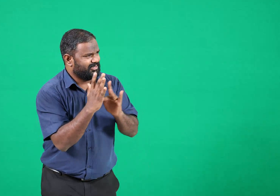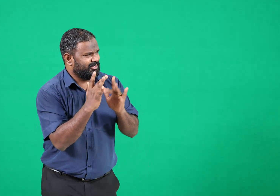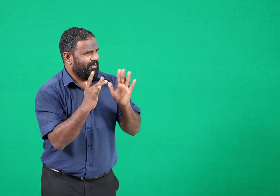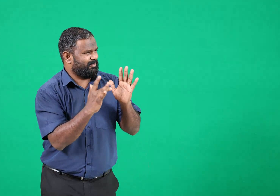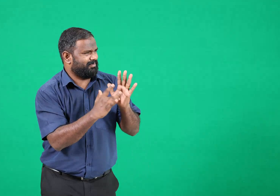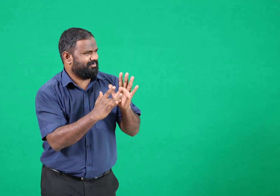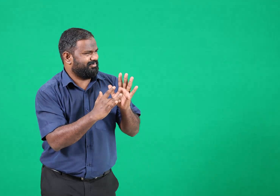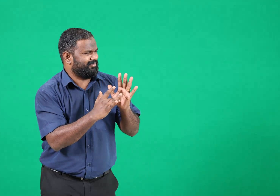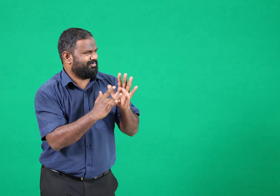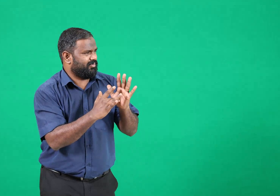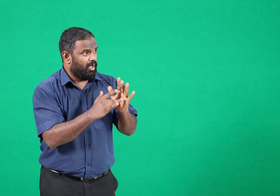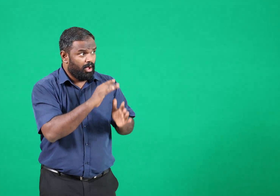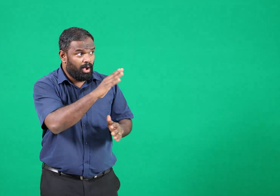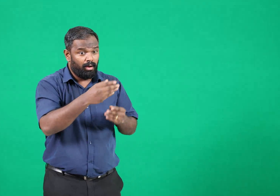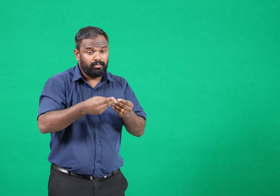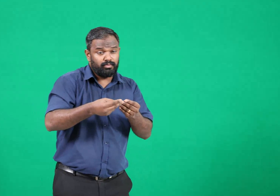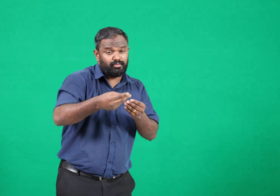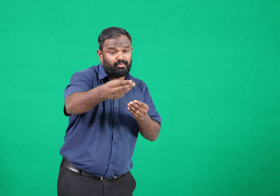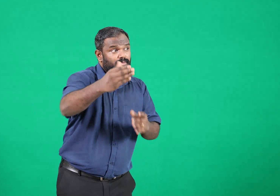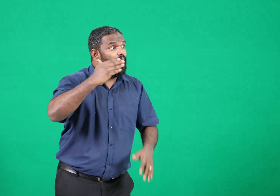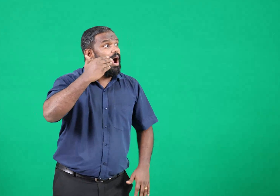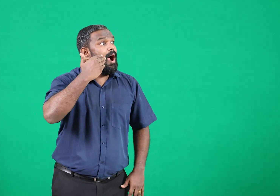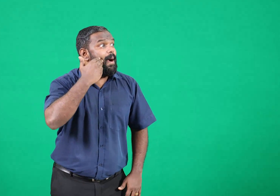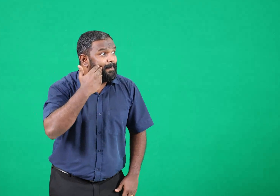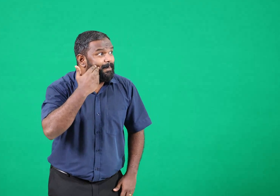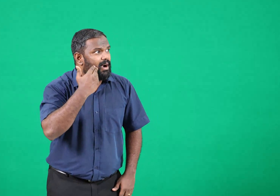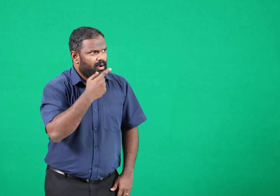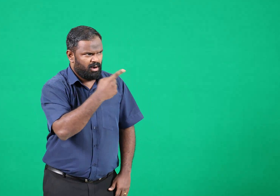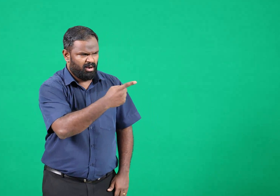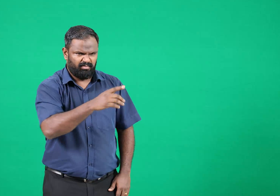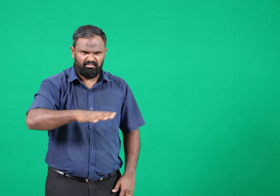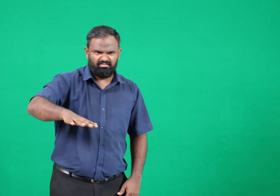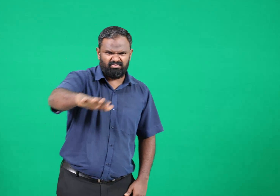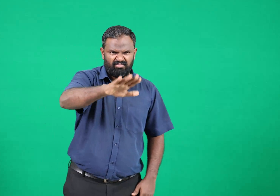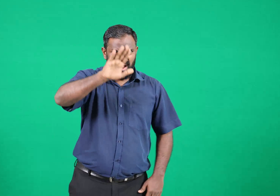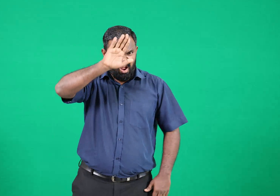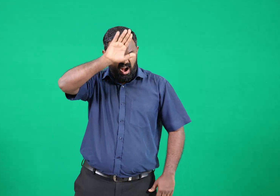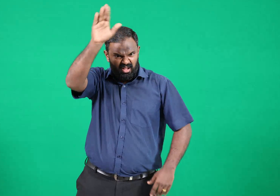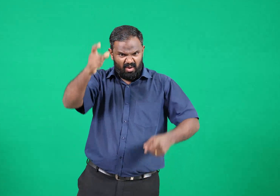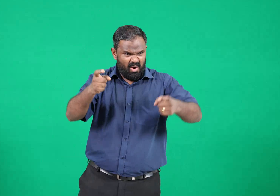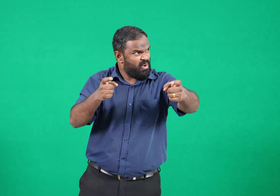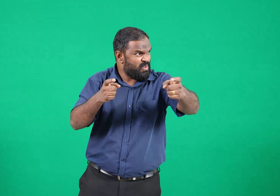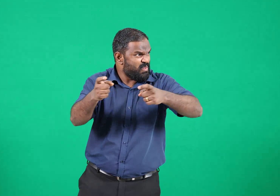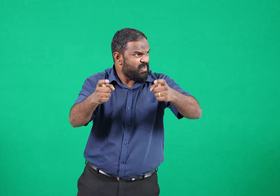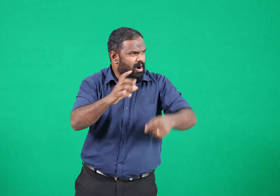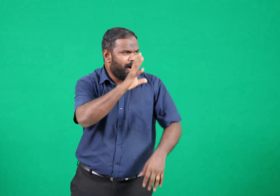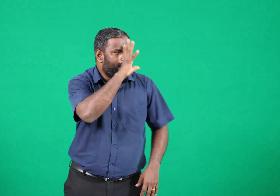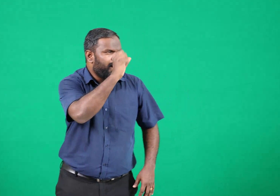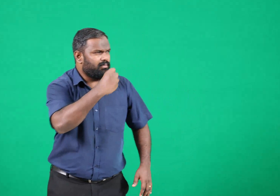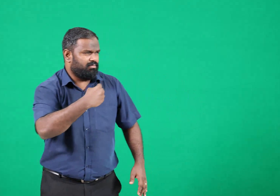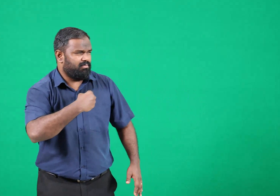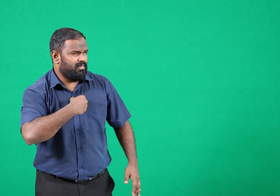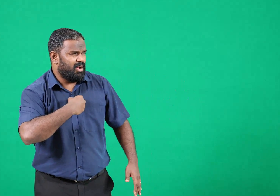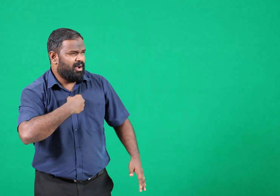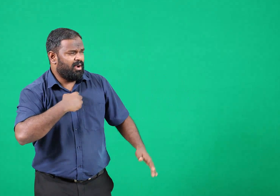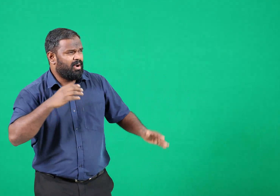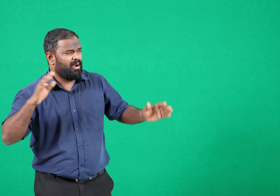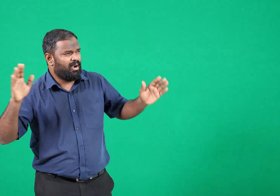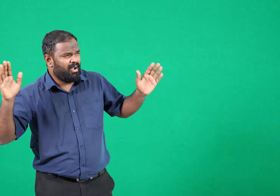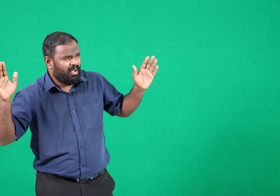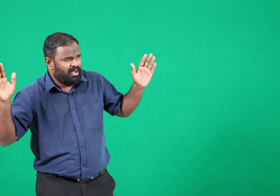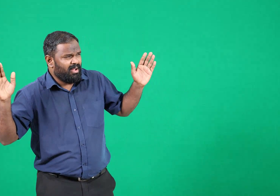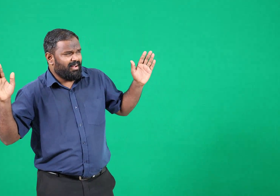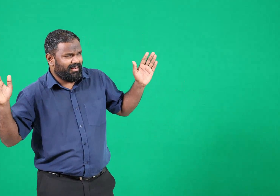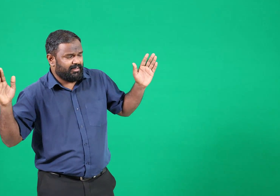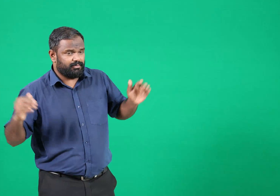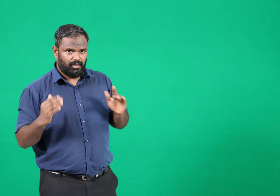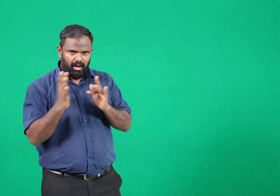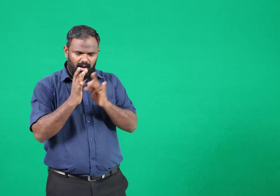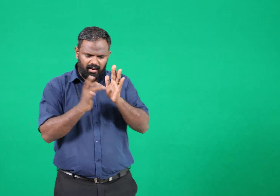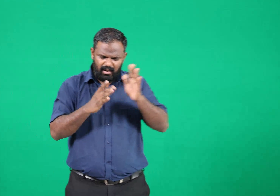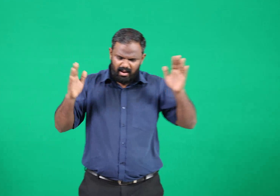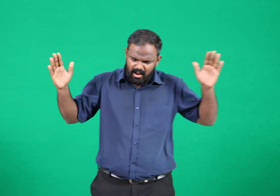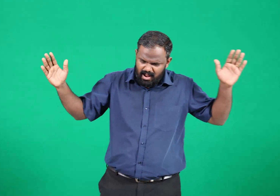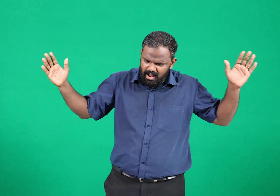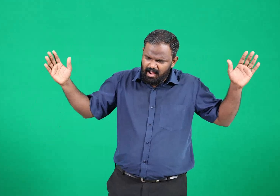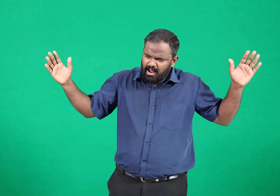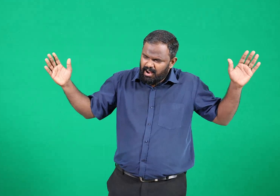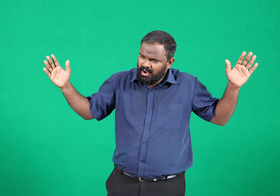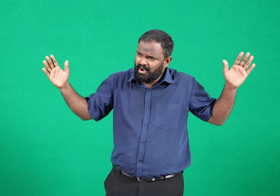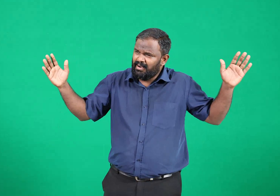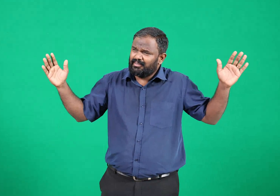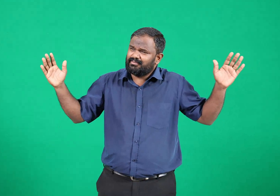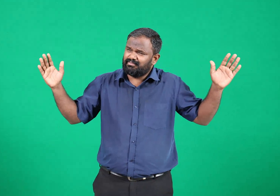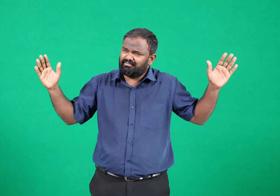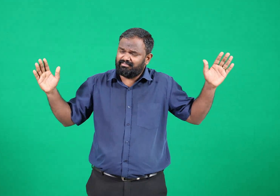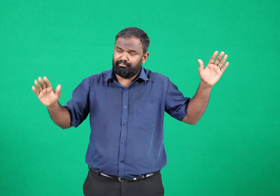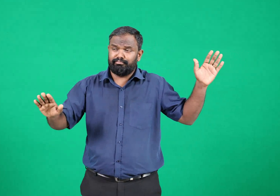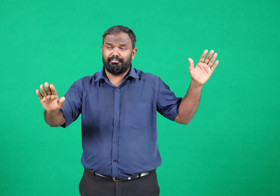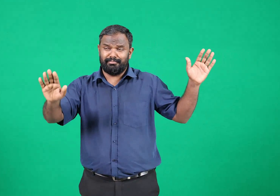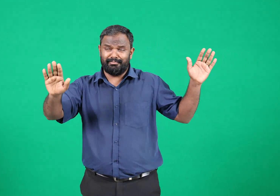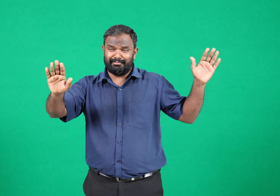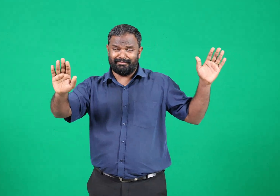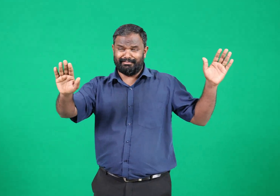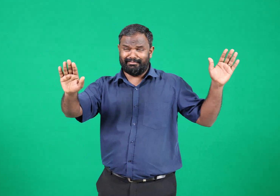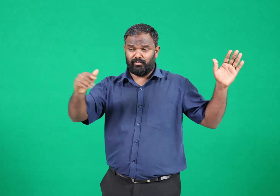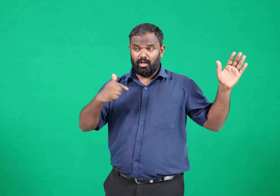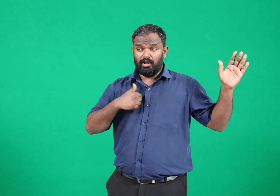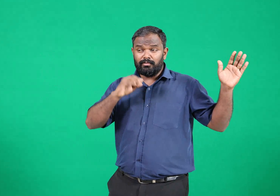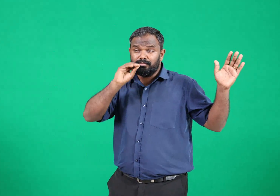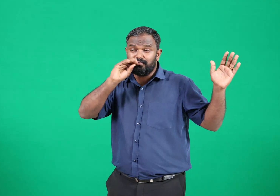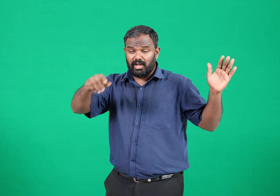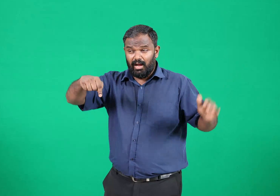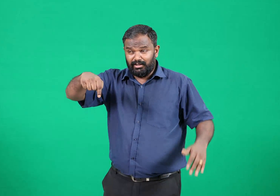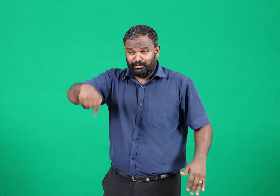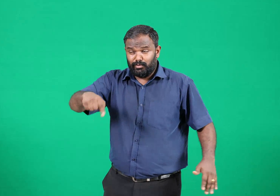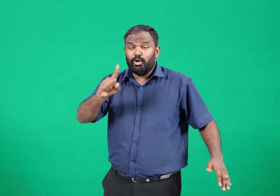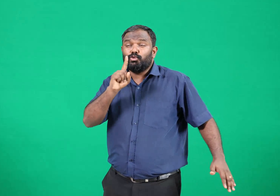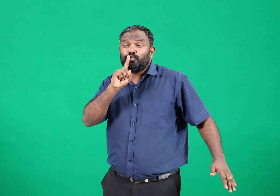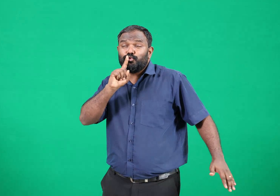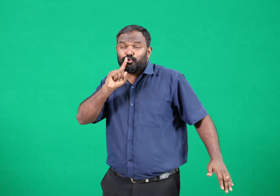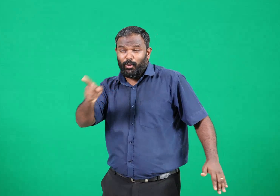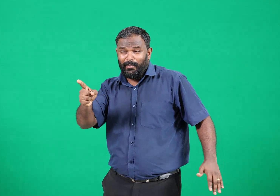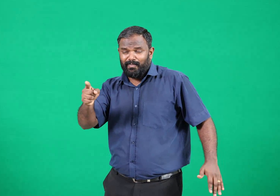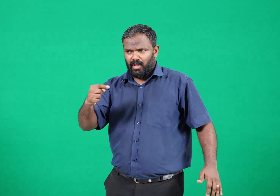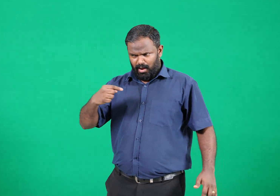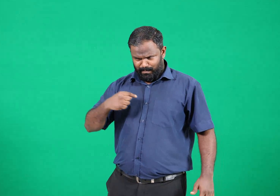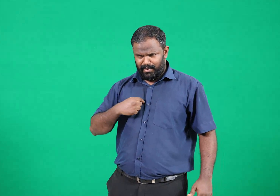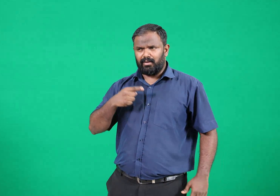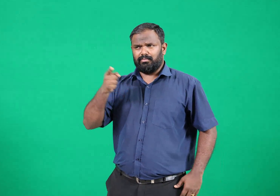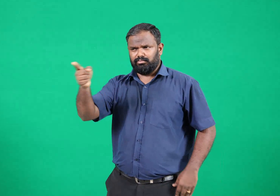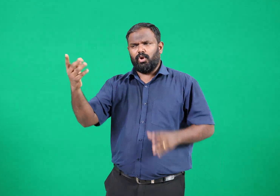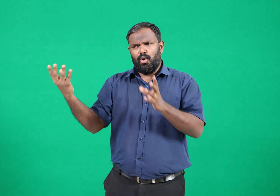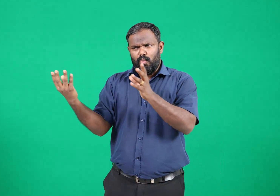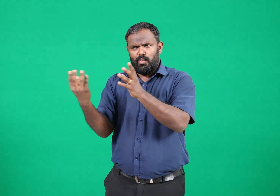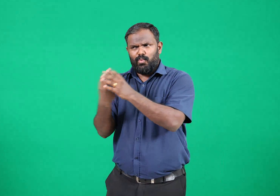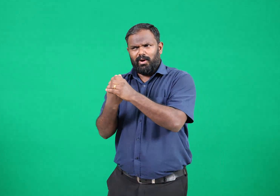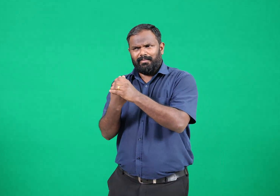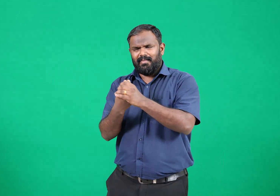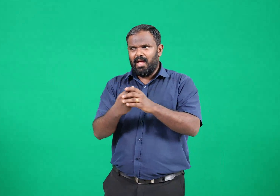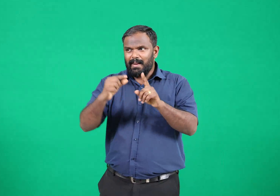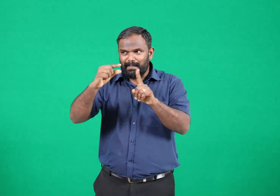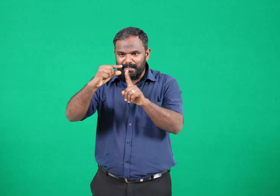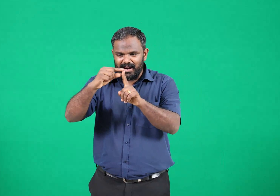Then he said, "Jesus, remember me when You come into Your kingdom!"